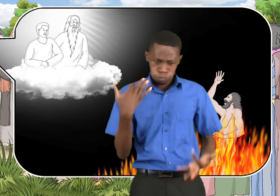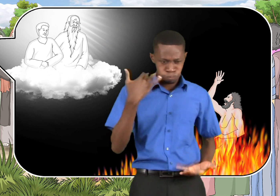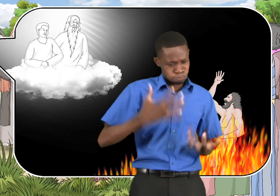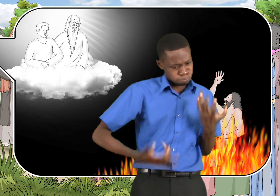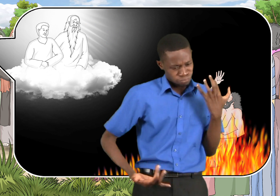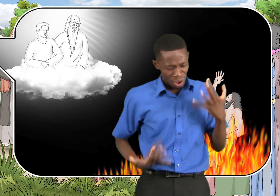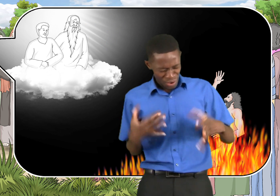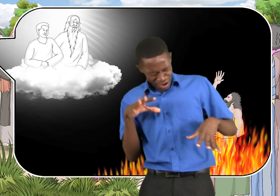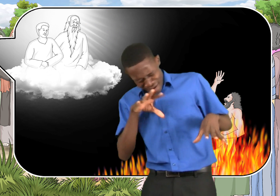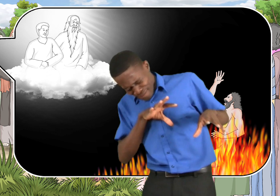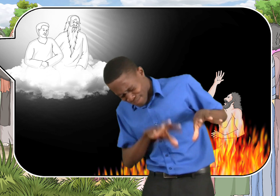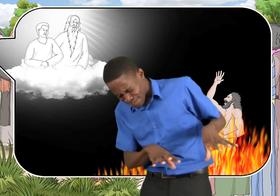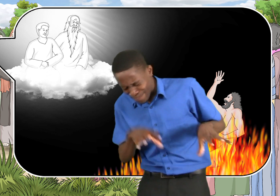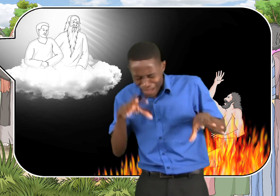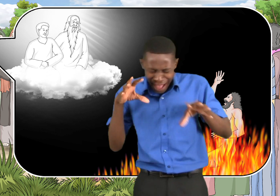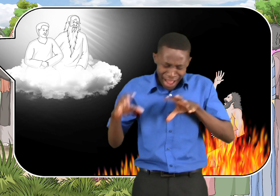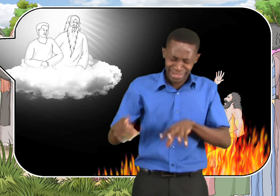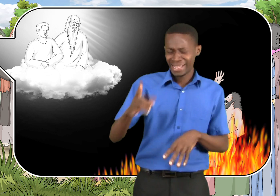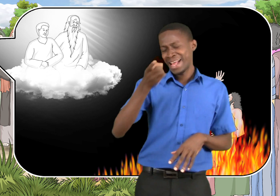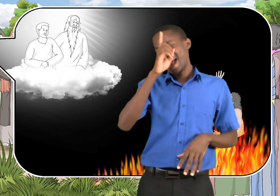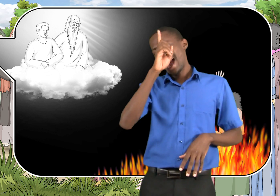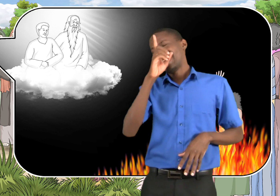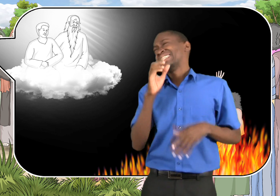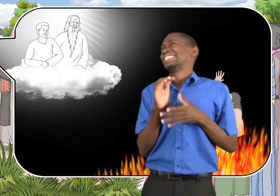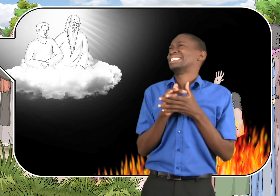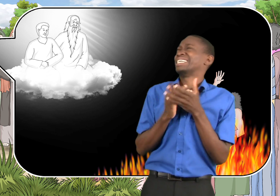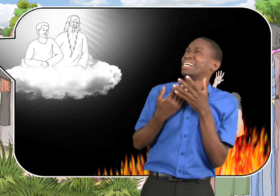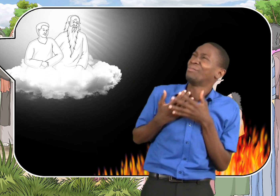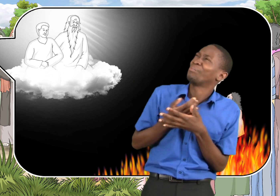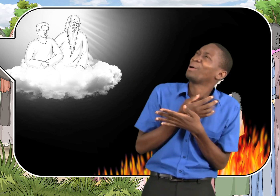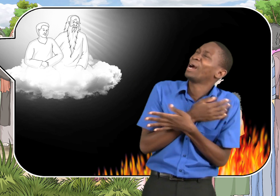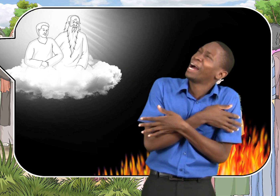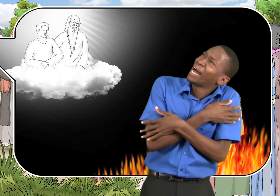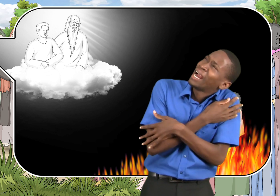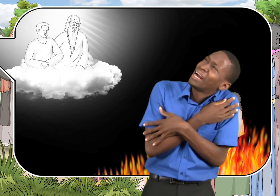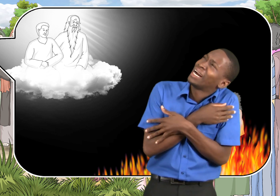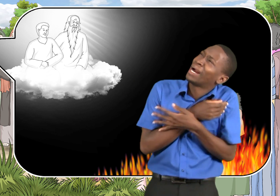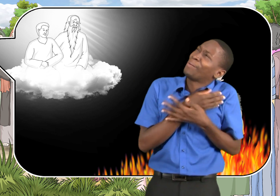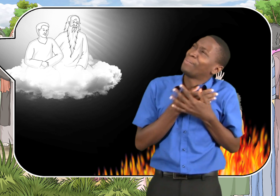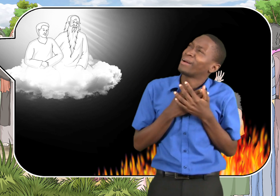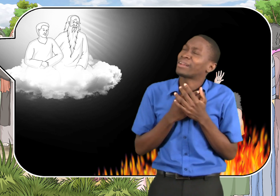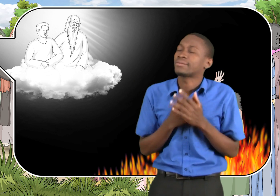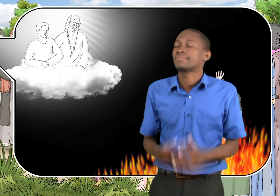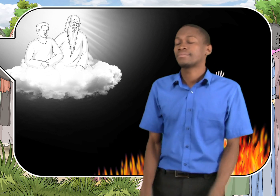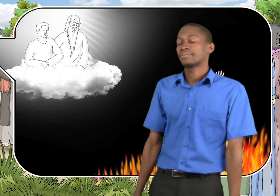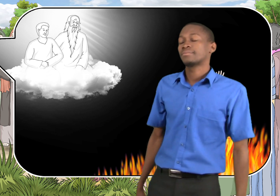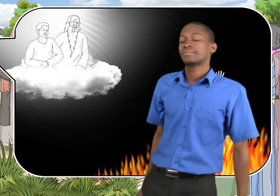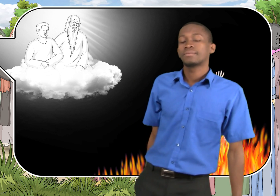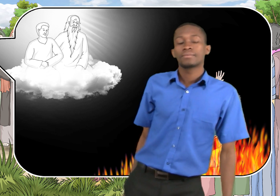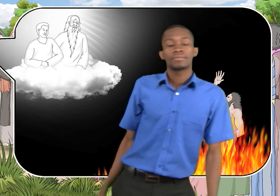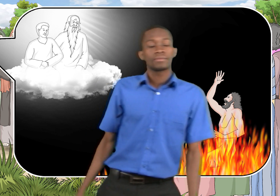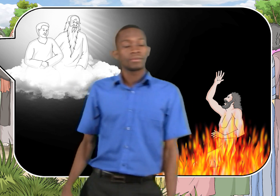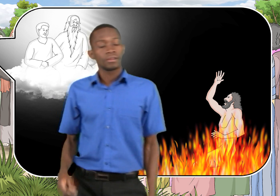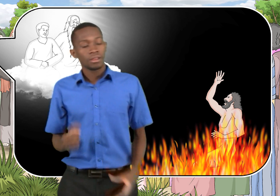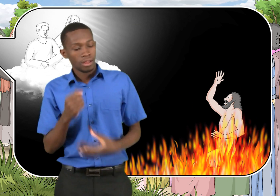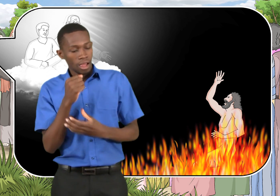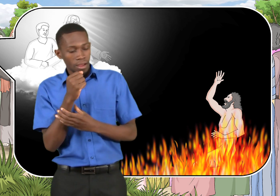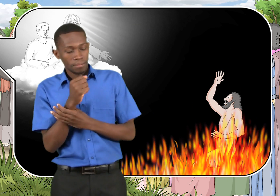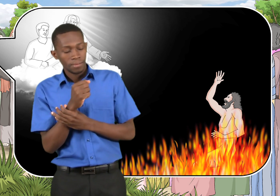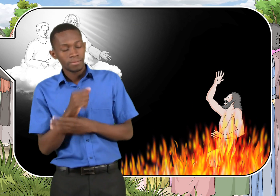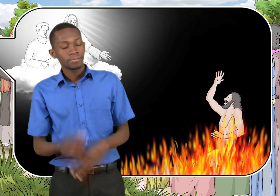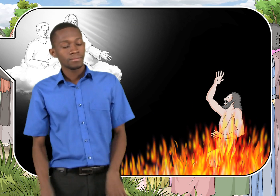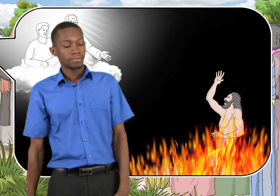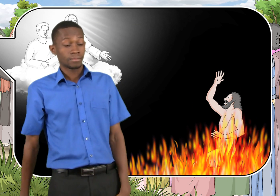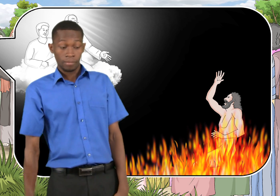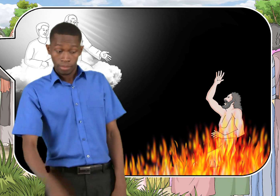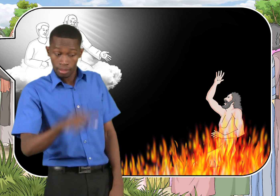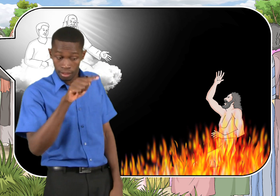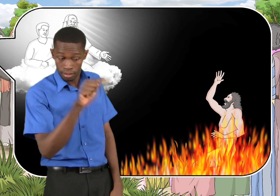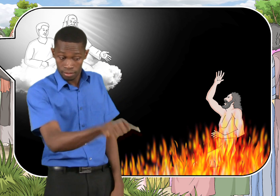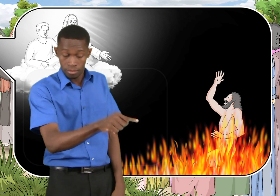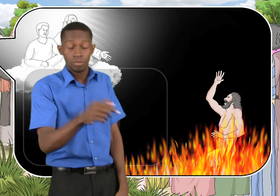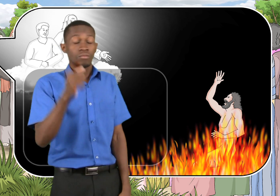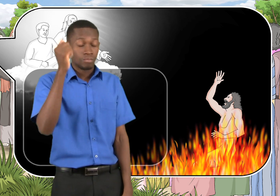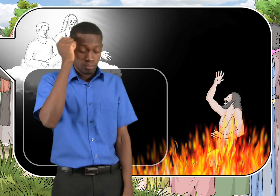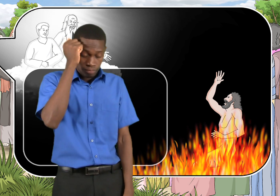For I am in agony in this fire.’